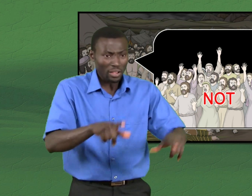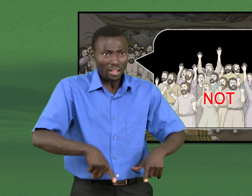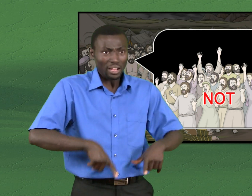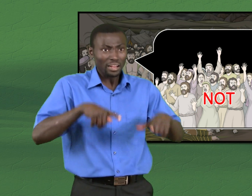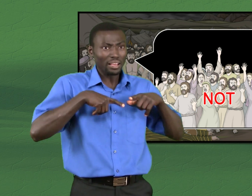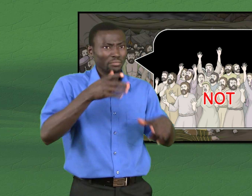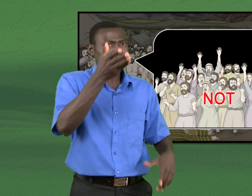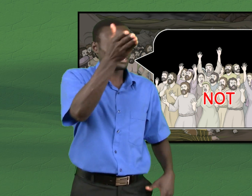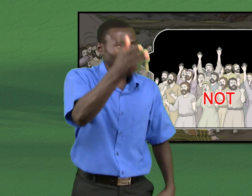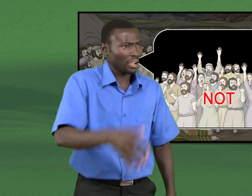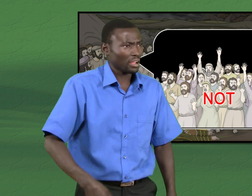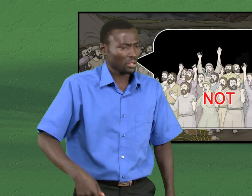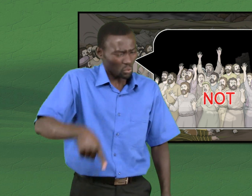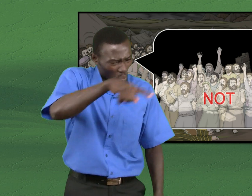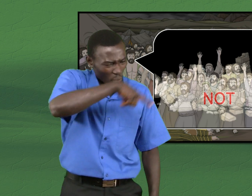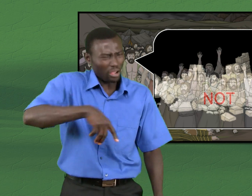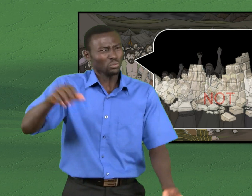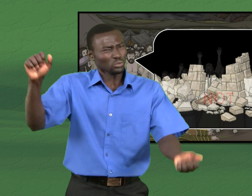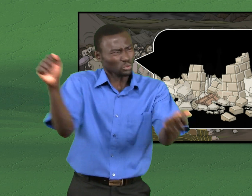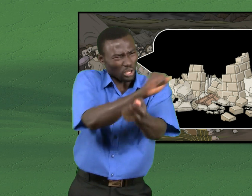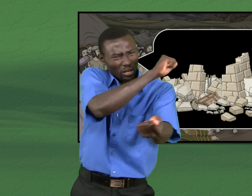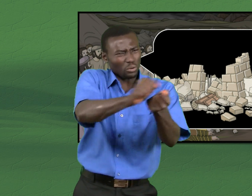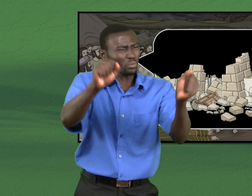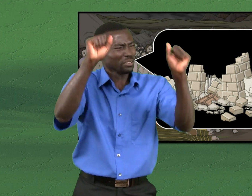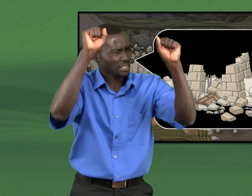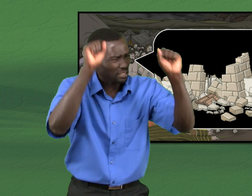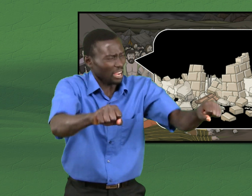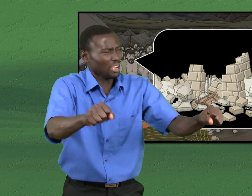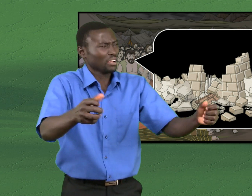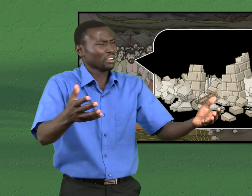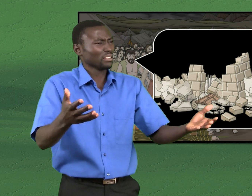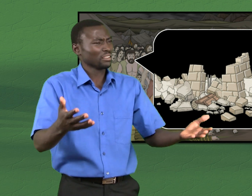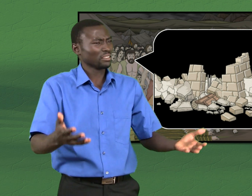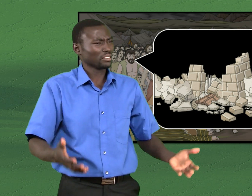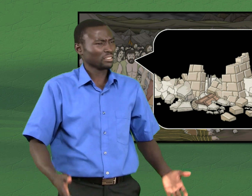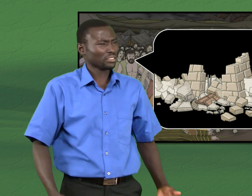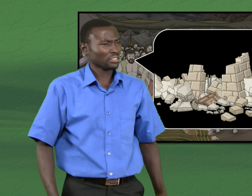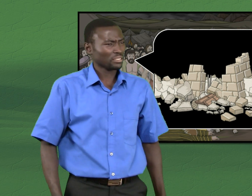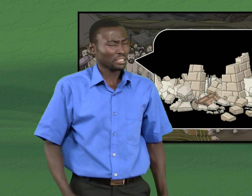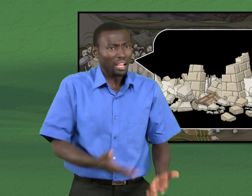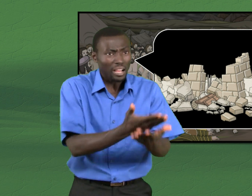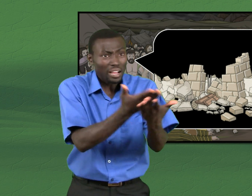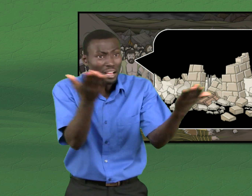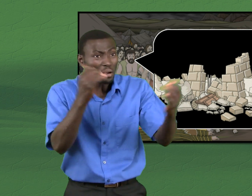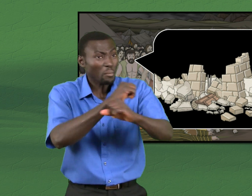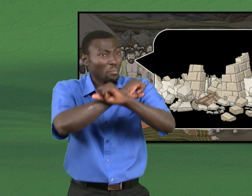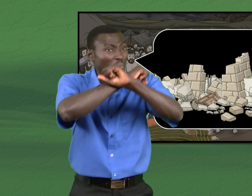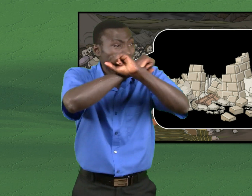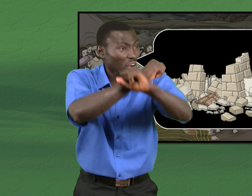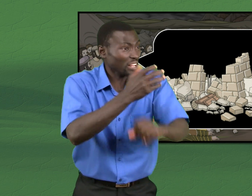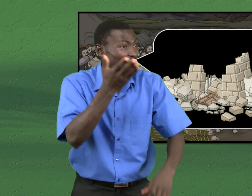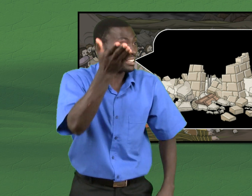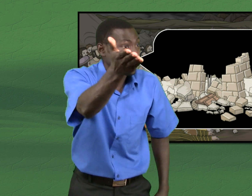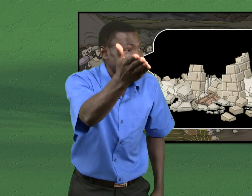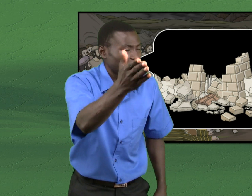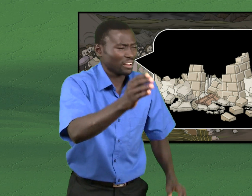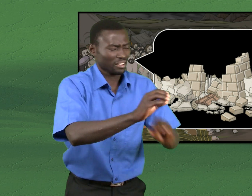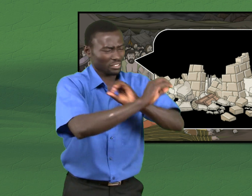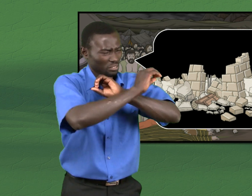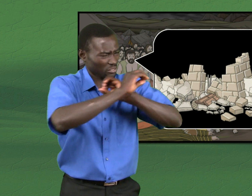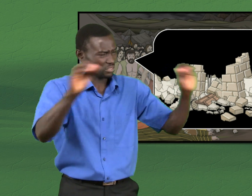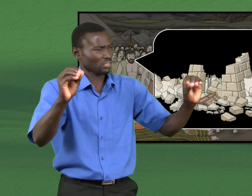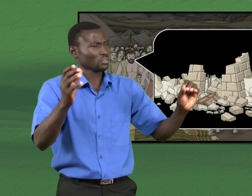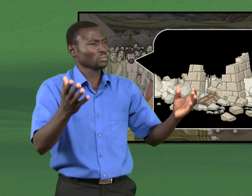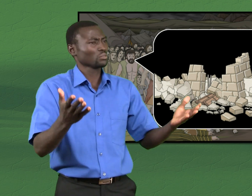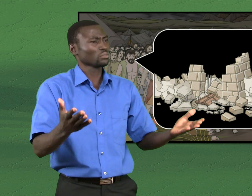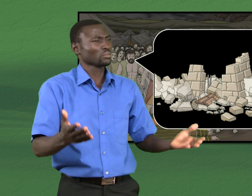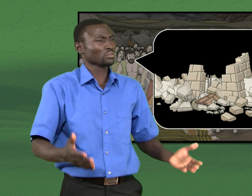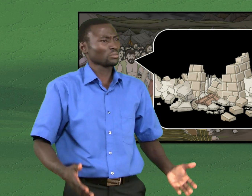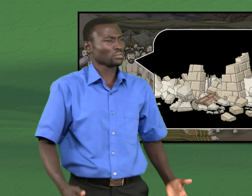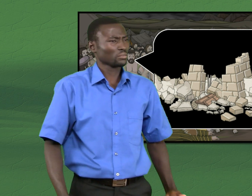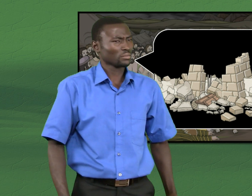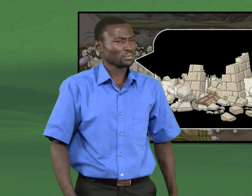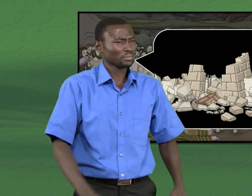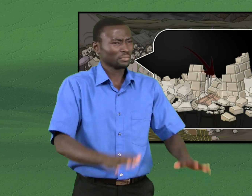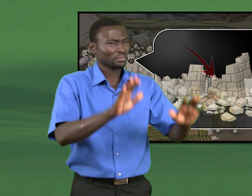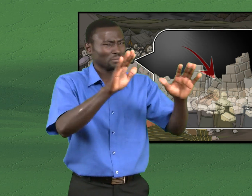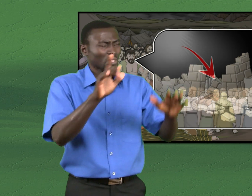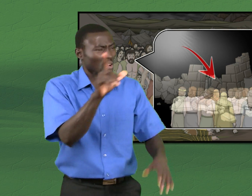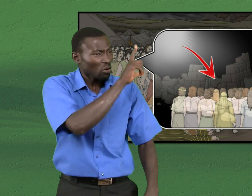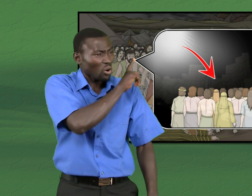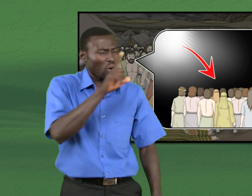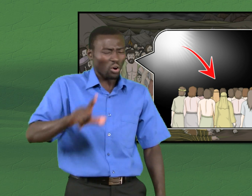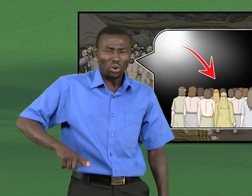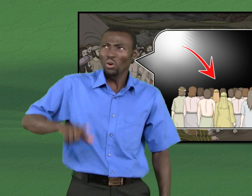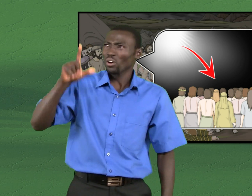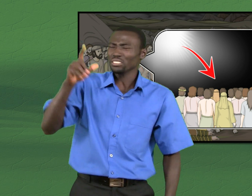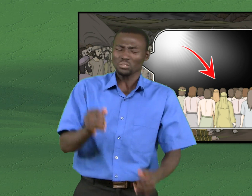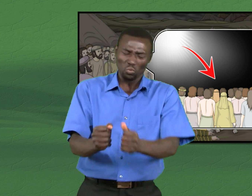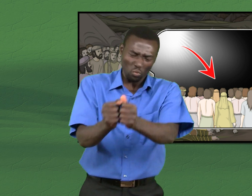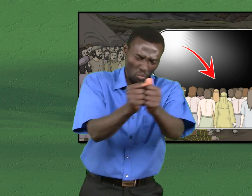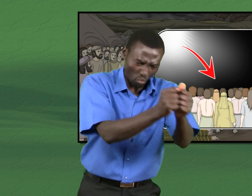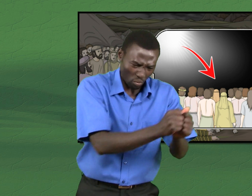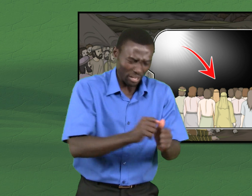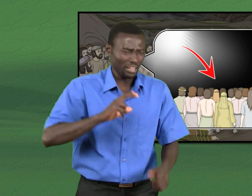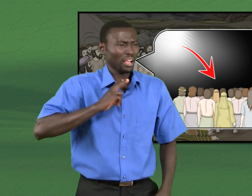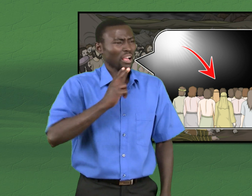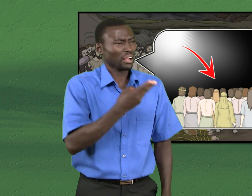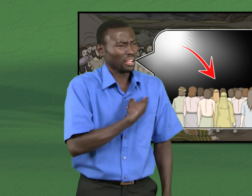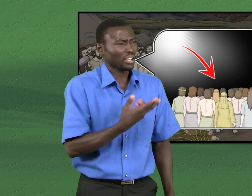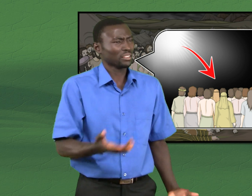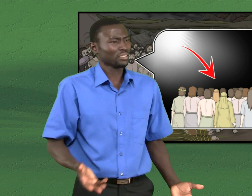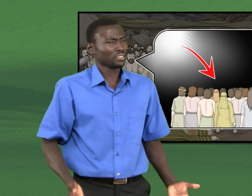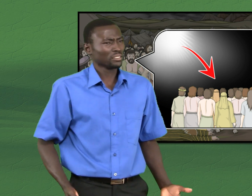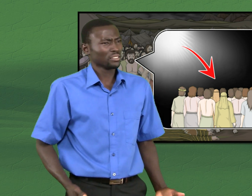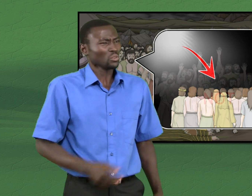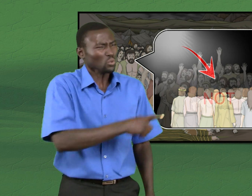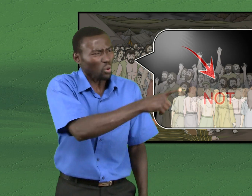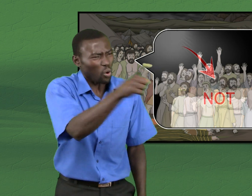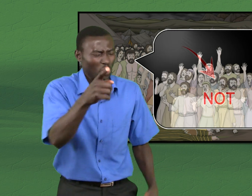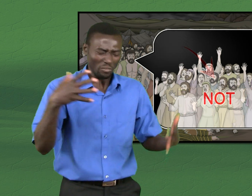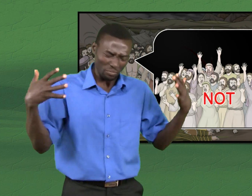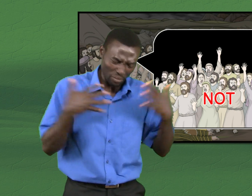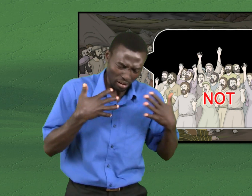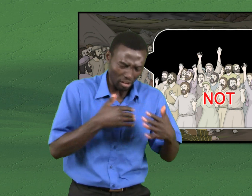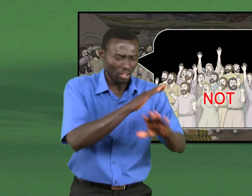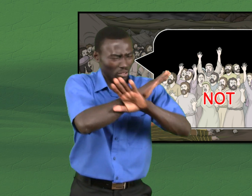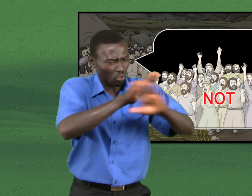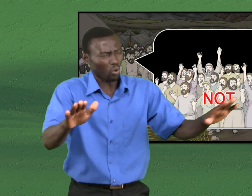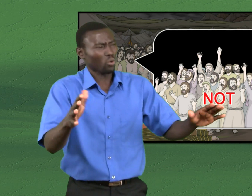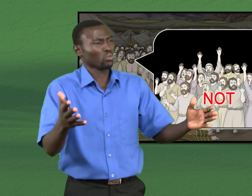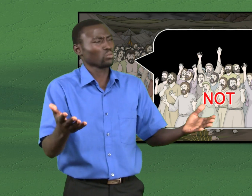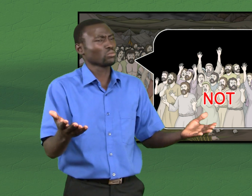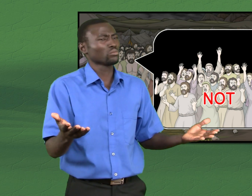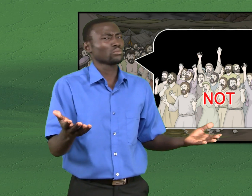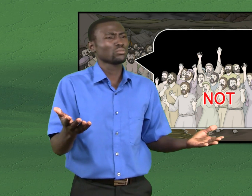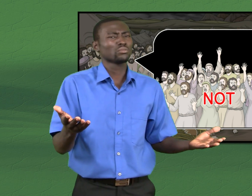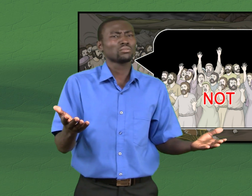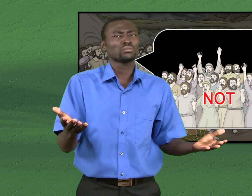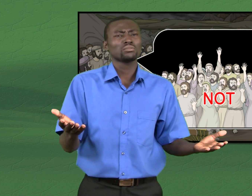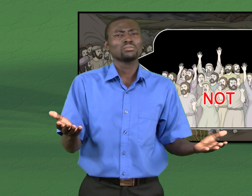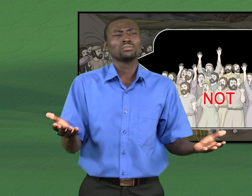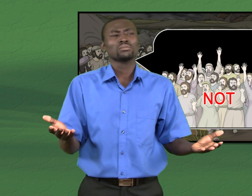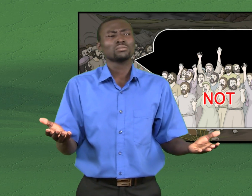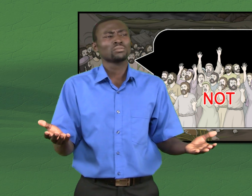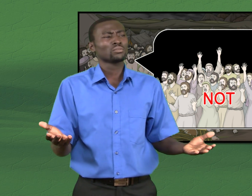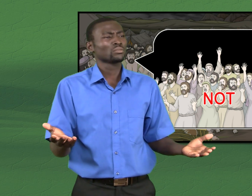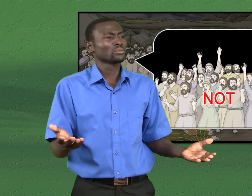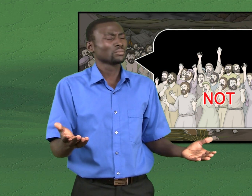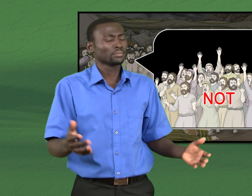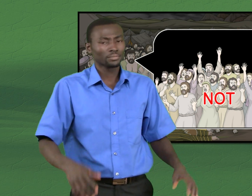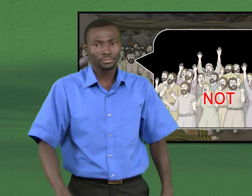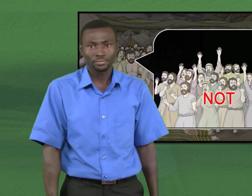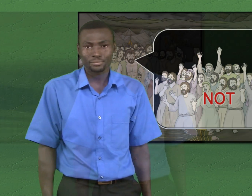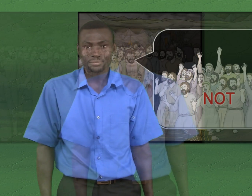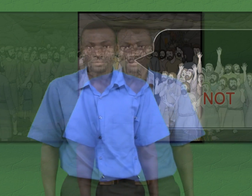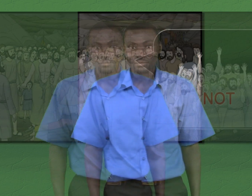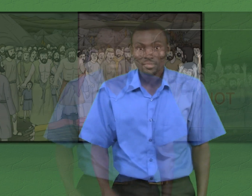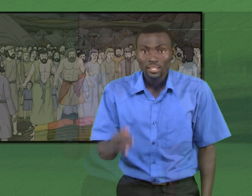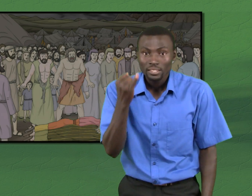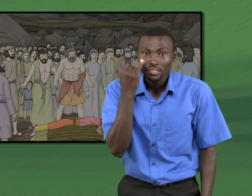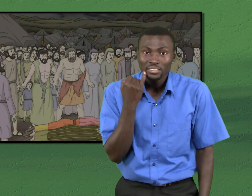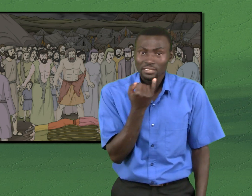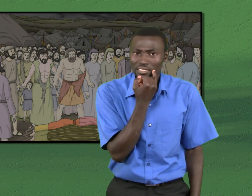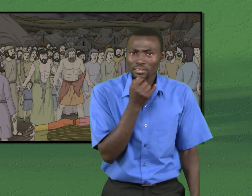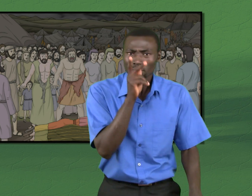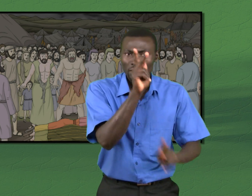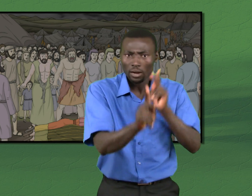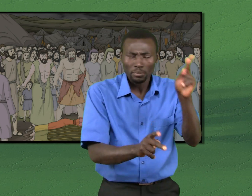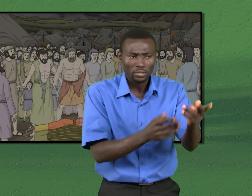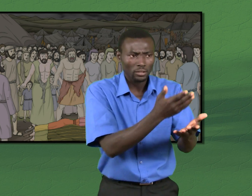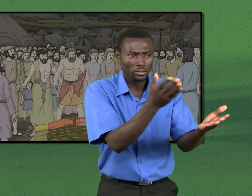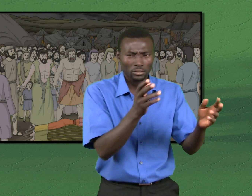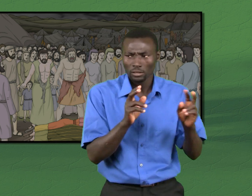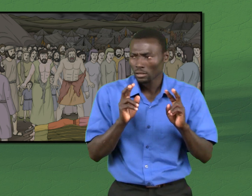Their protection has been removed, and the LORD is with us. Do not be afraid of them!”